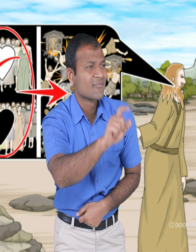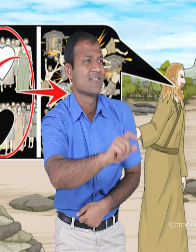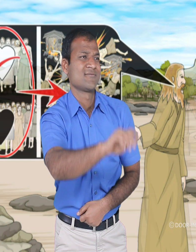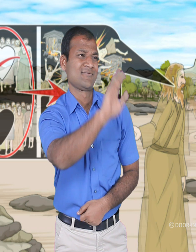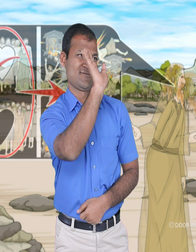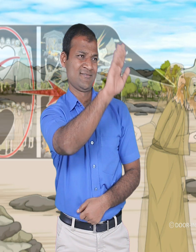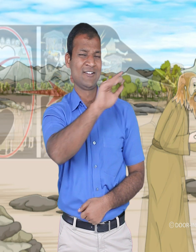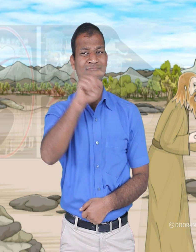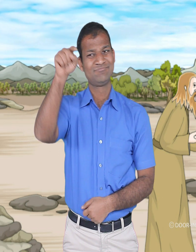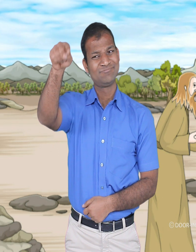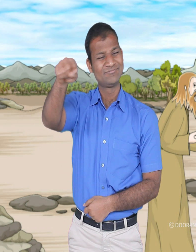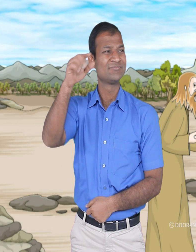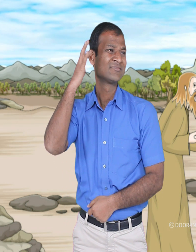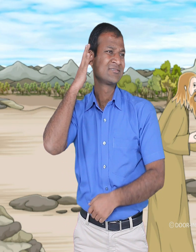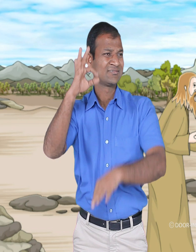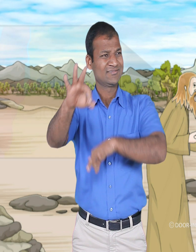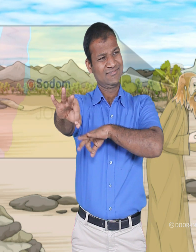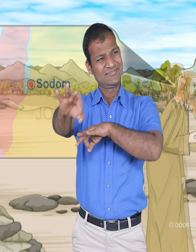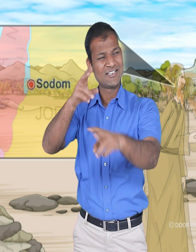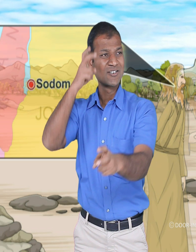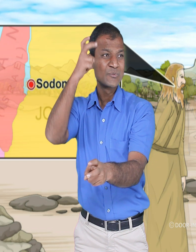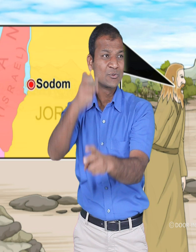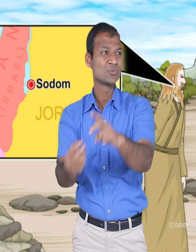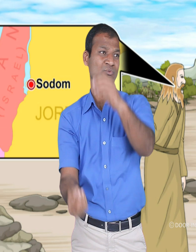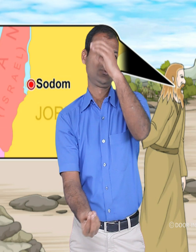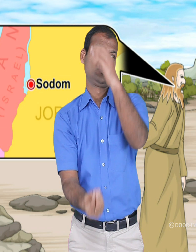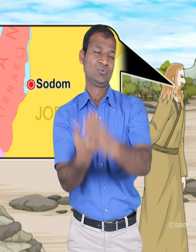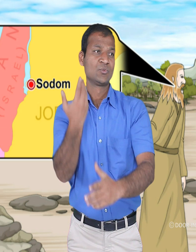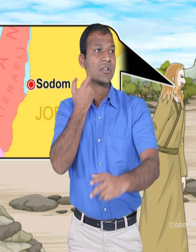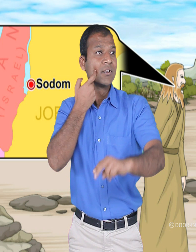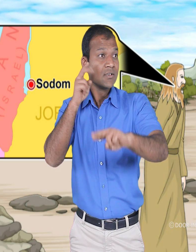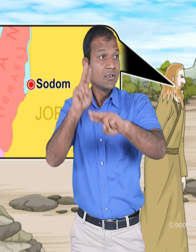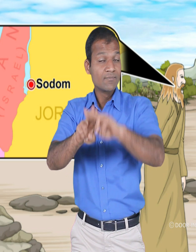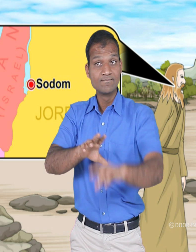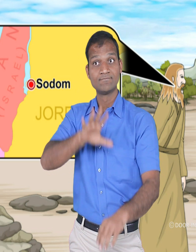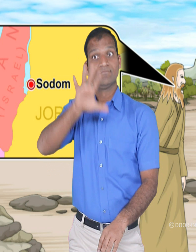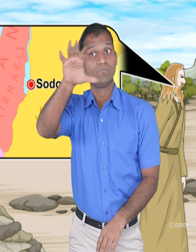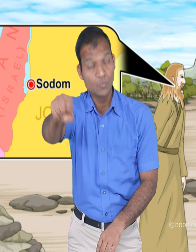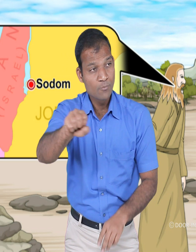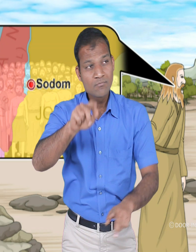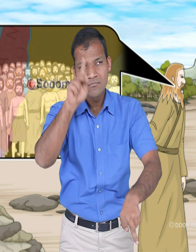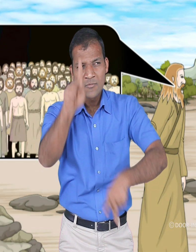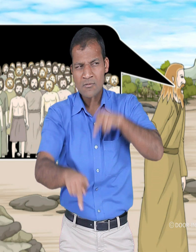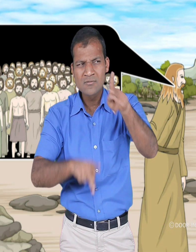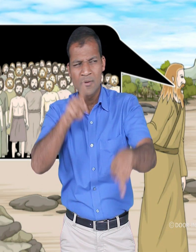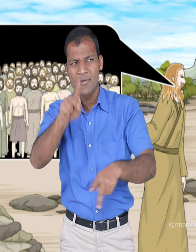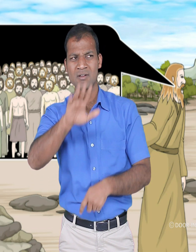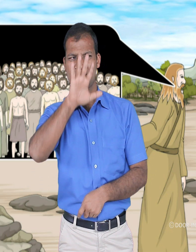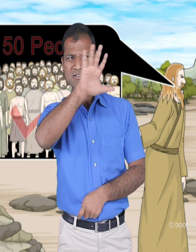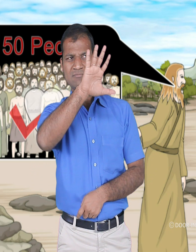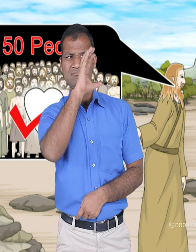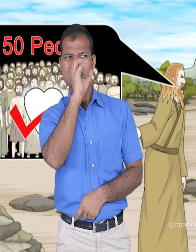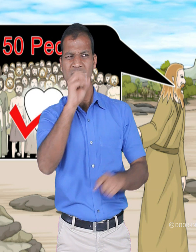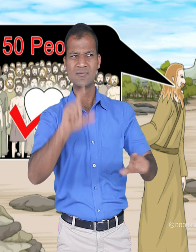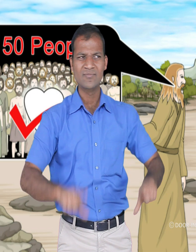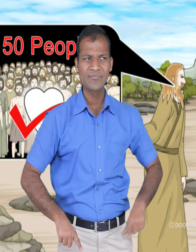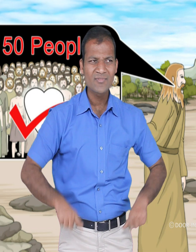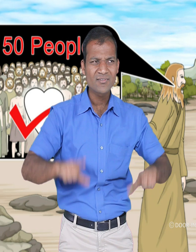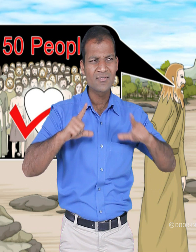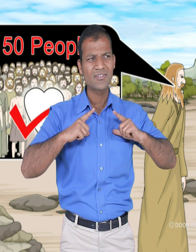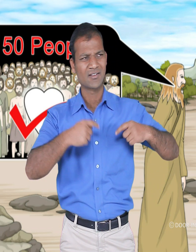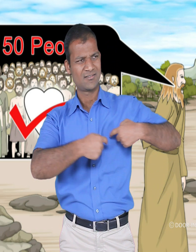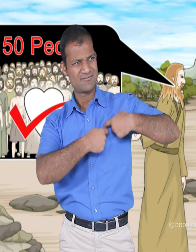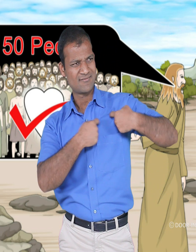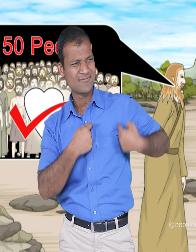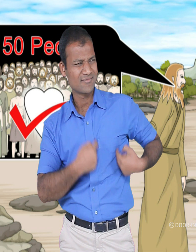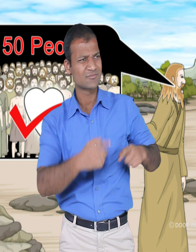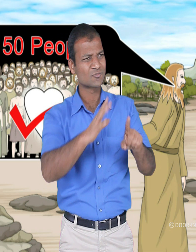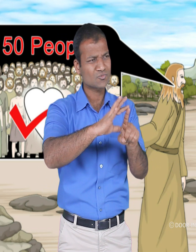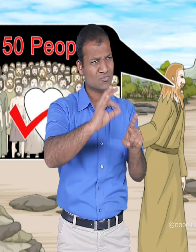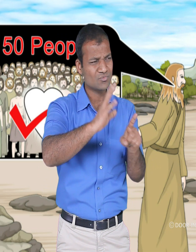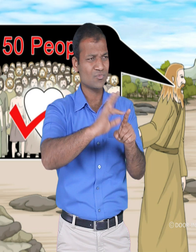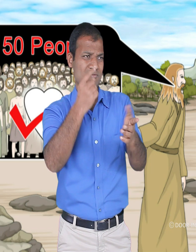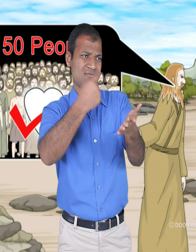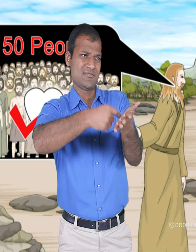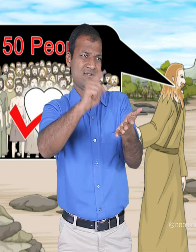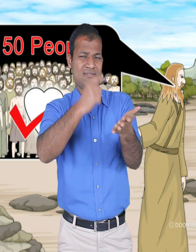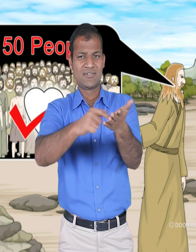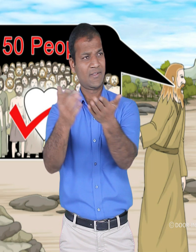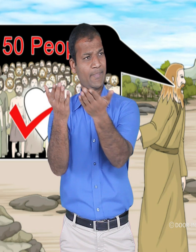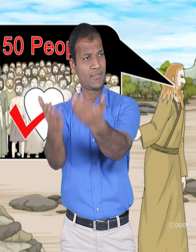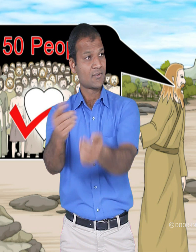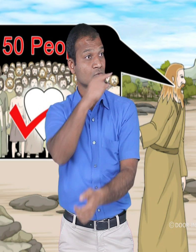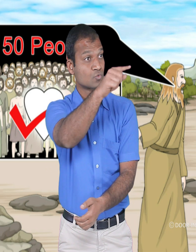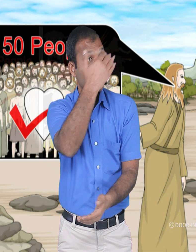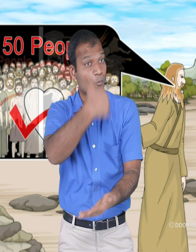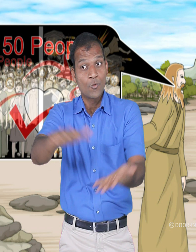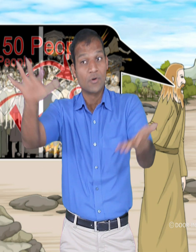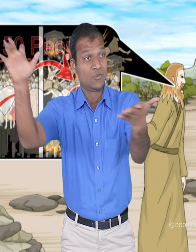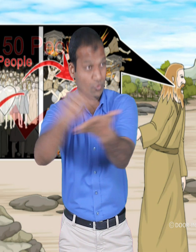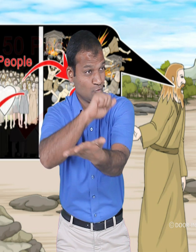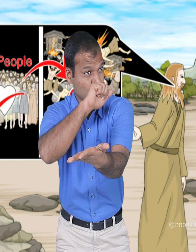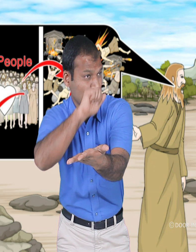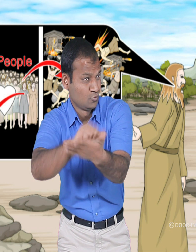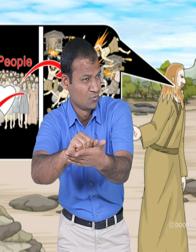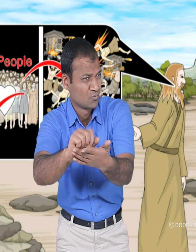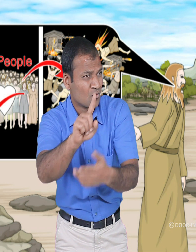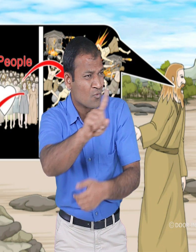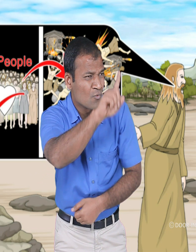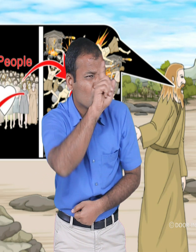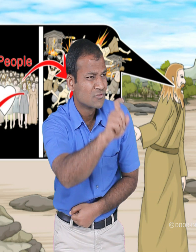What if there are fifty righteous ones in the city?